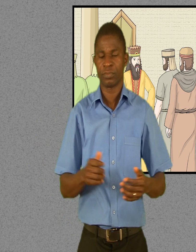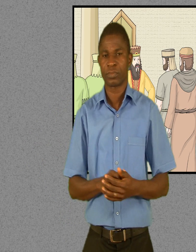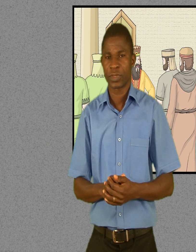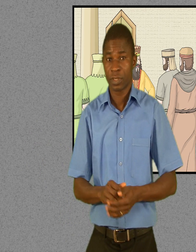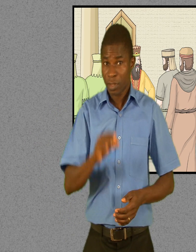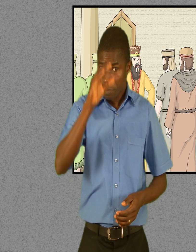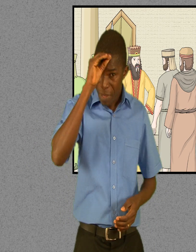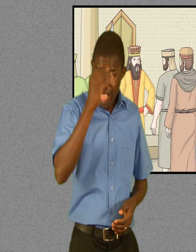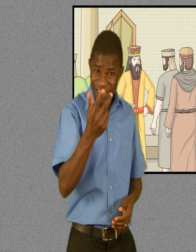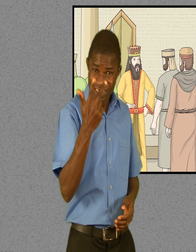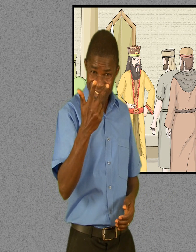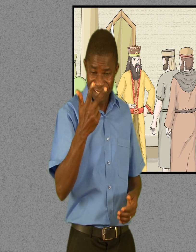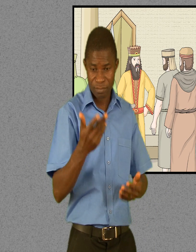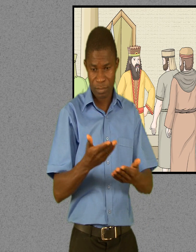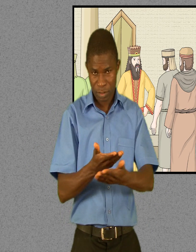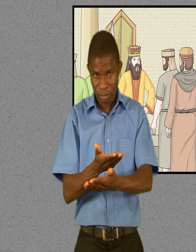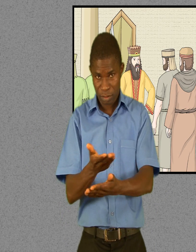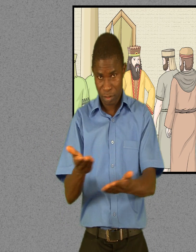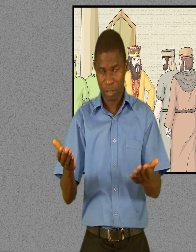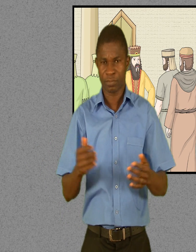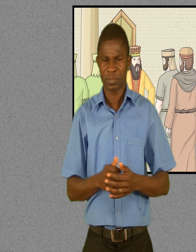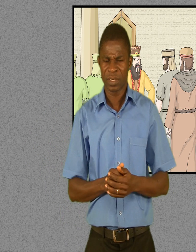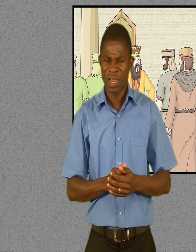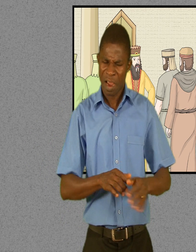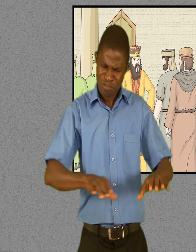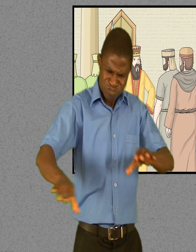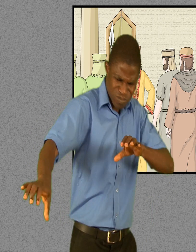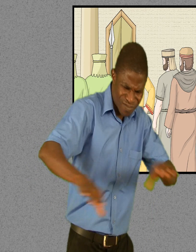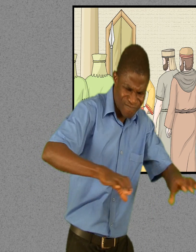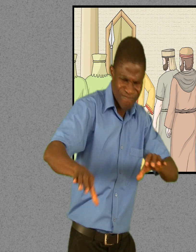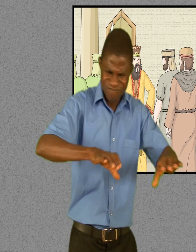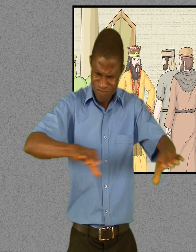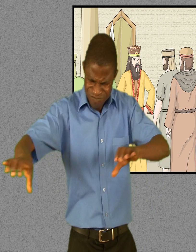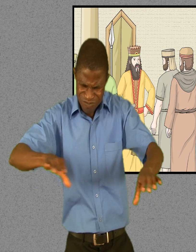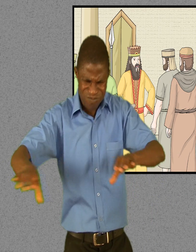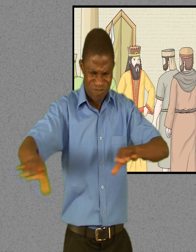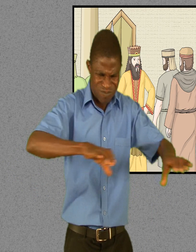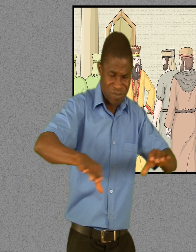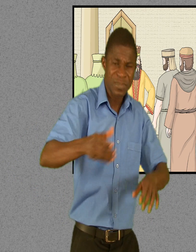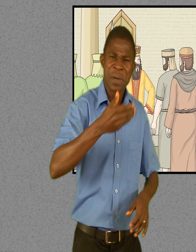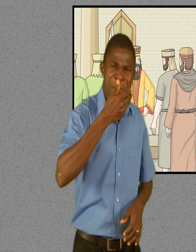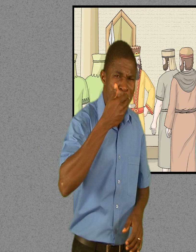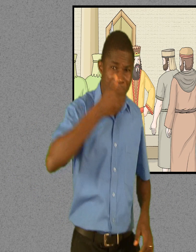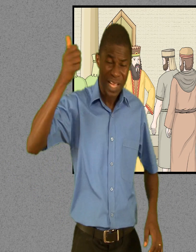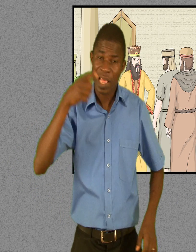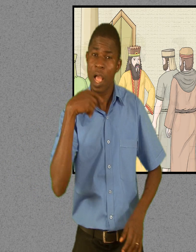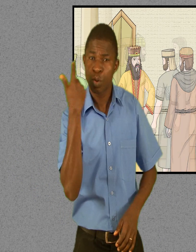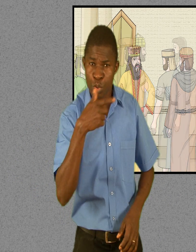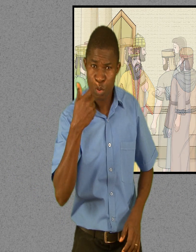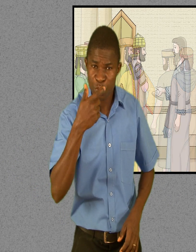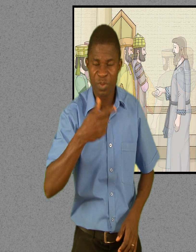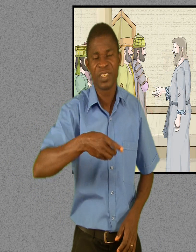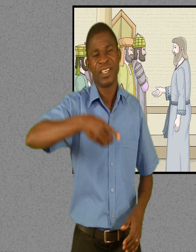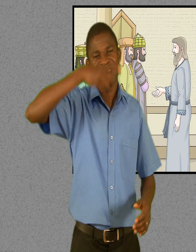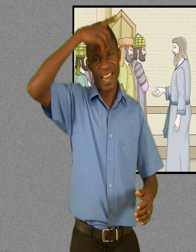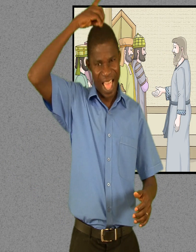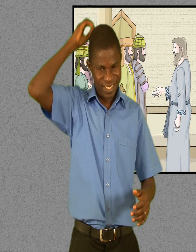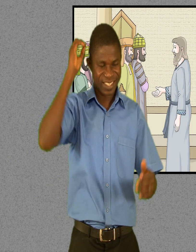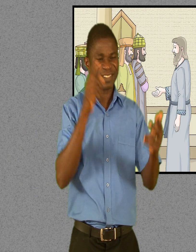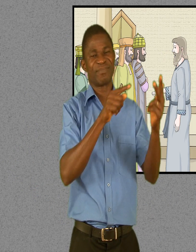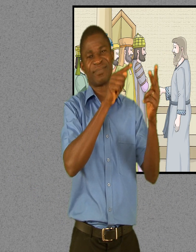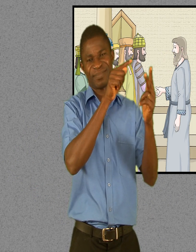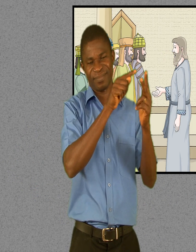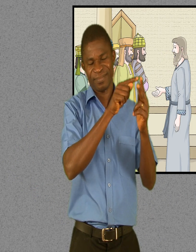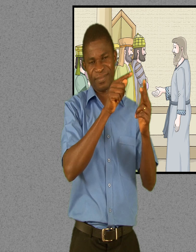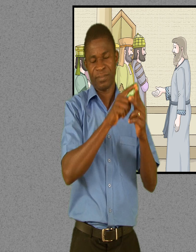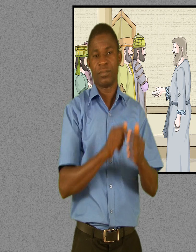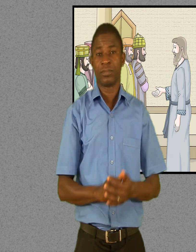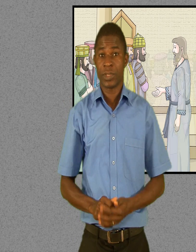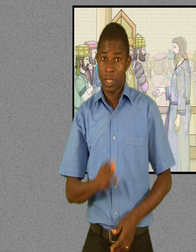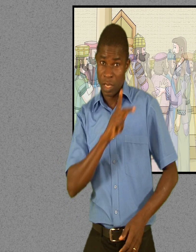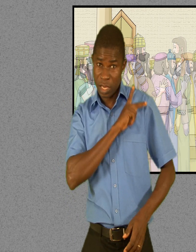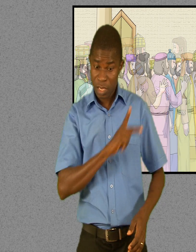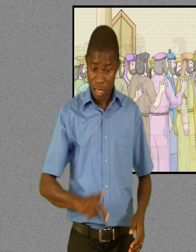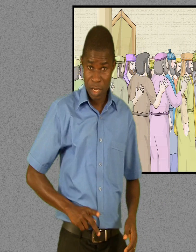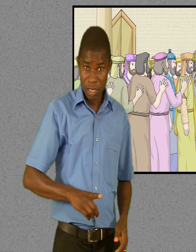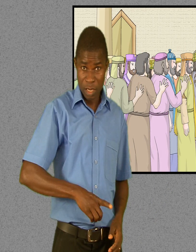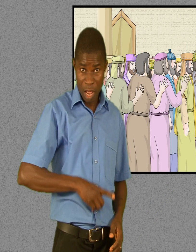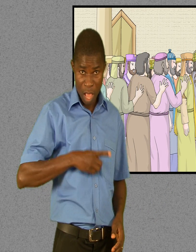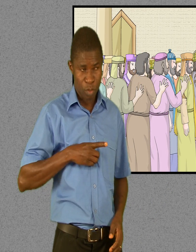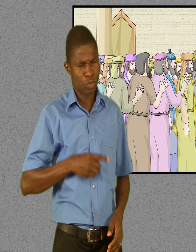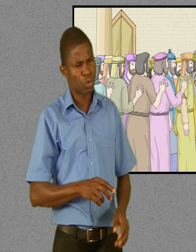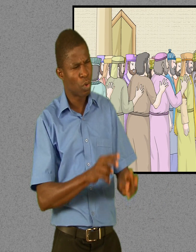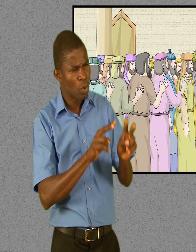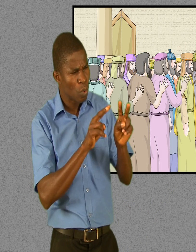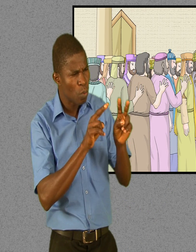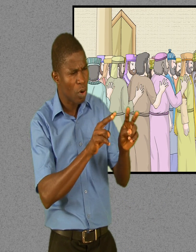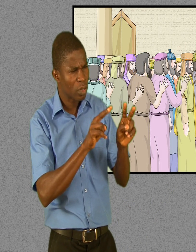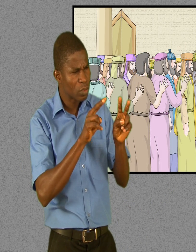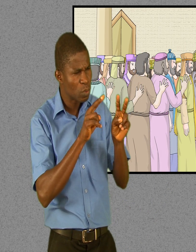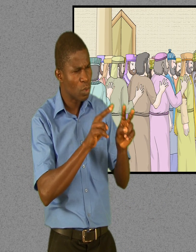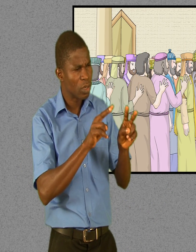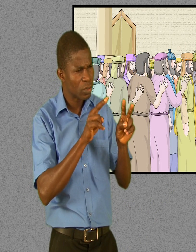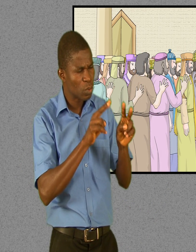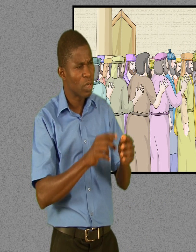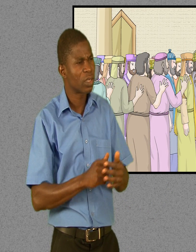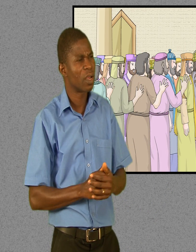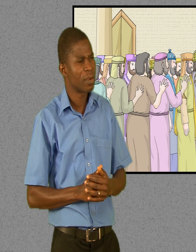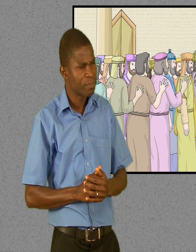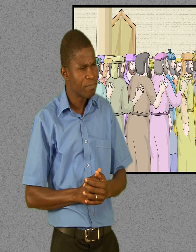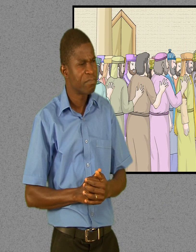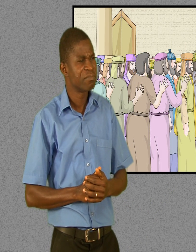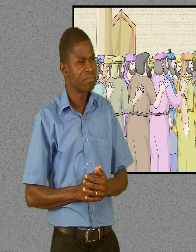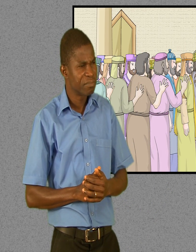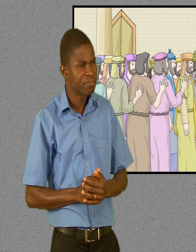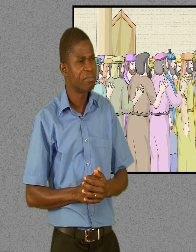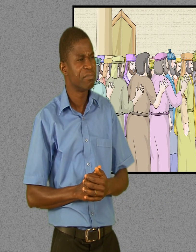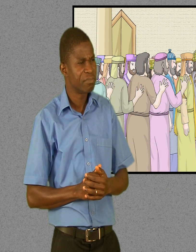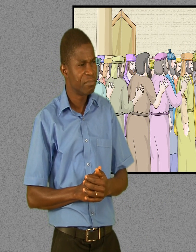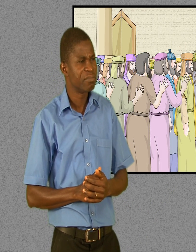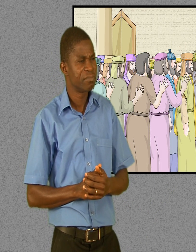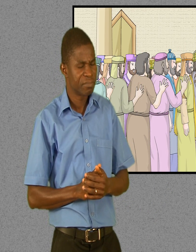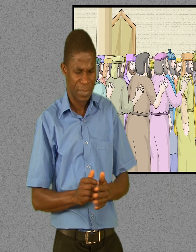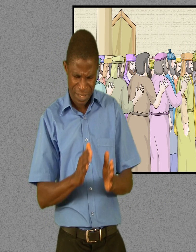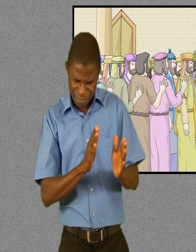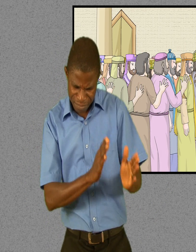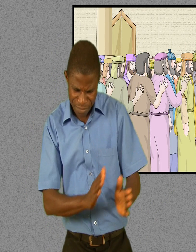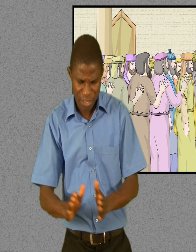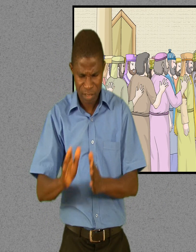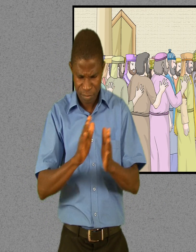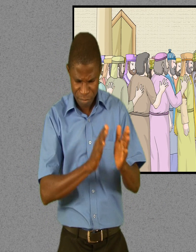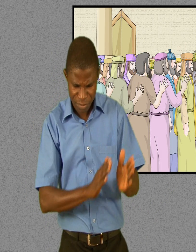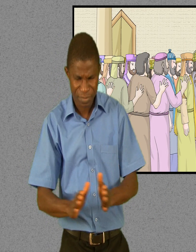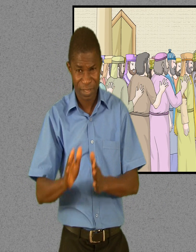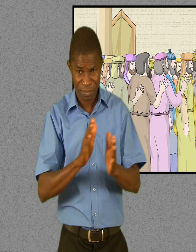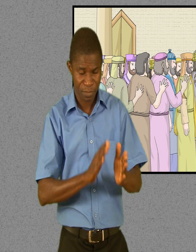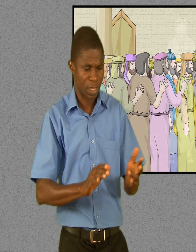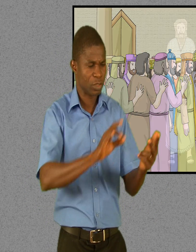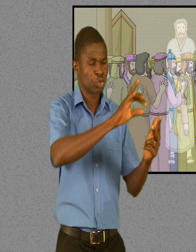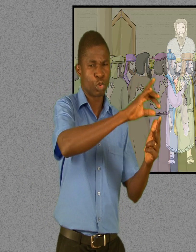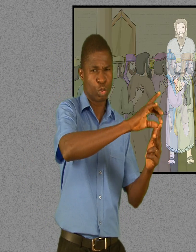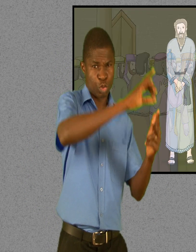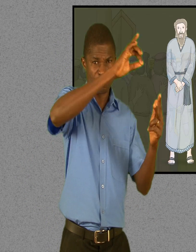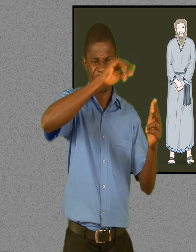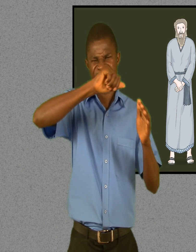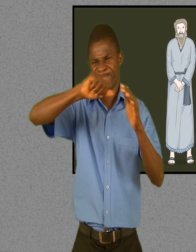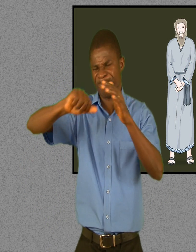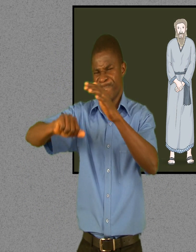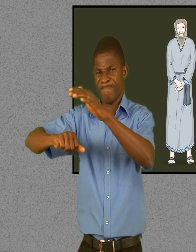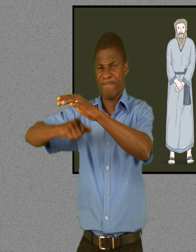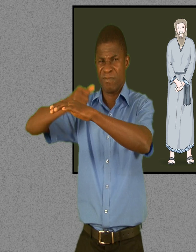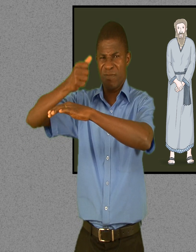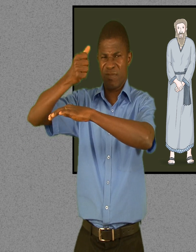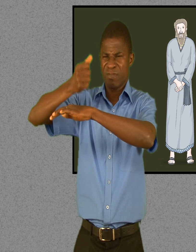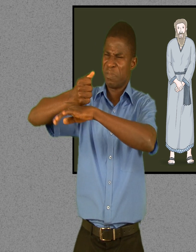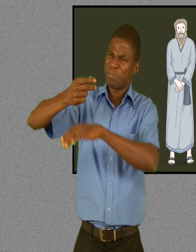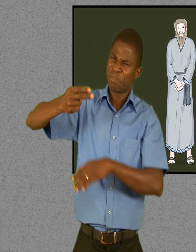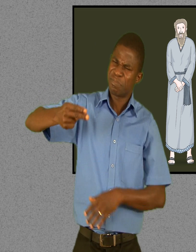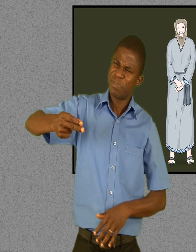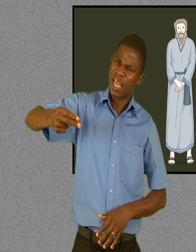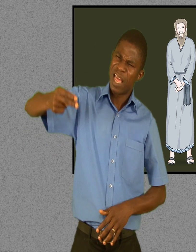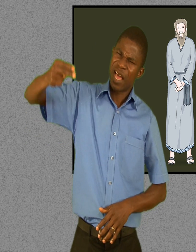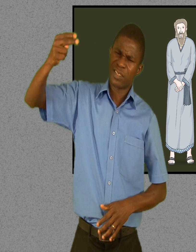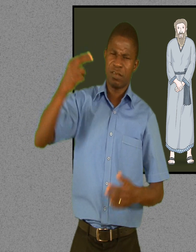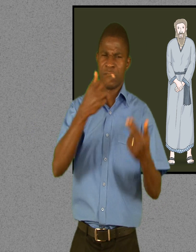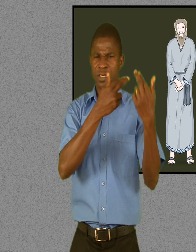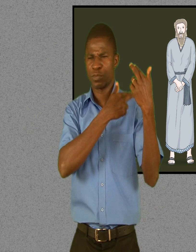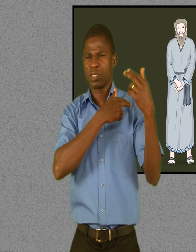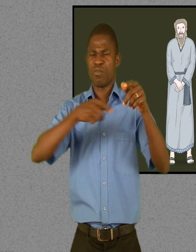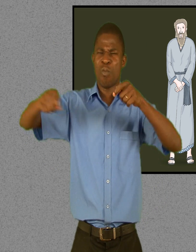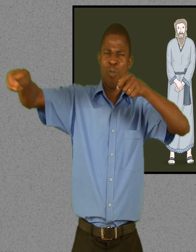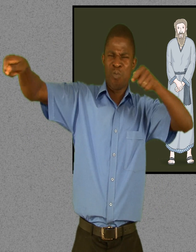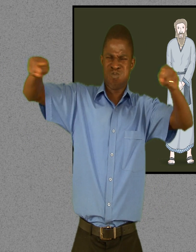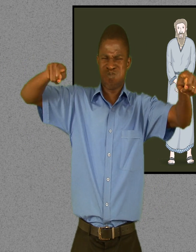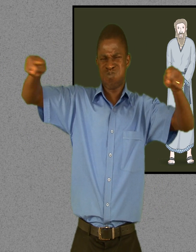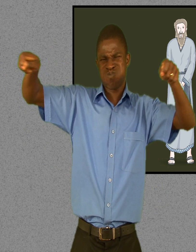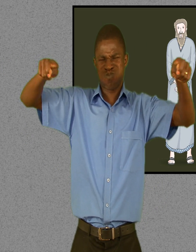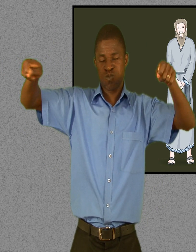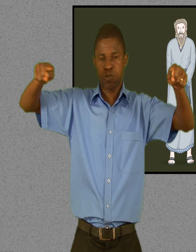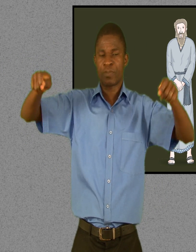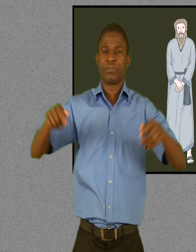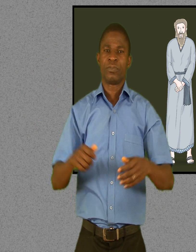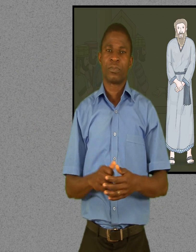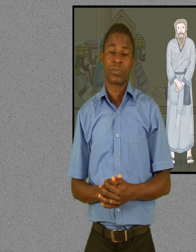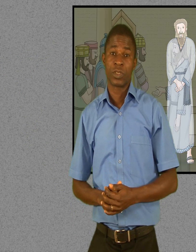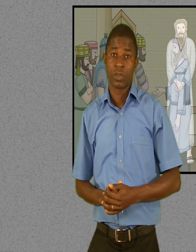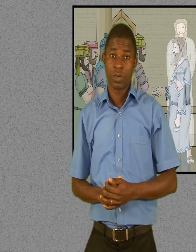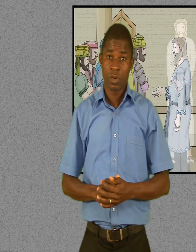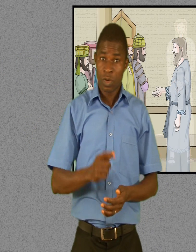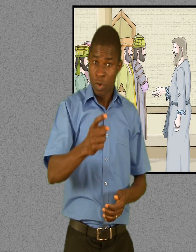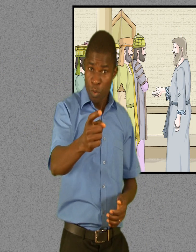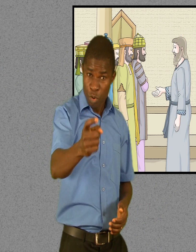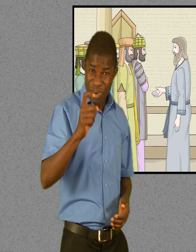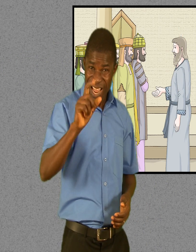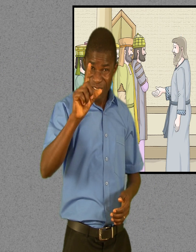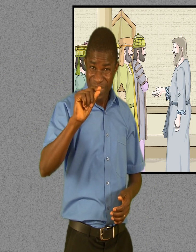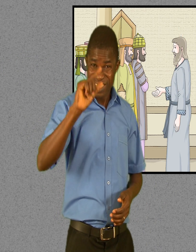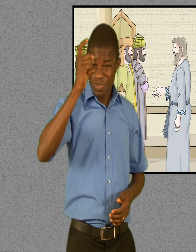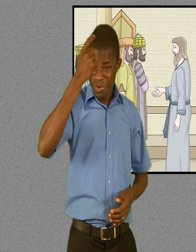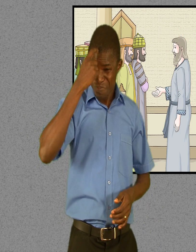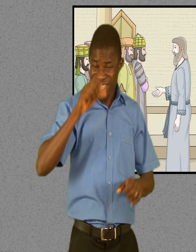So the king planned to set him over the whole kingdom.